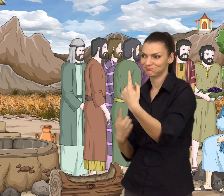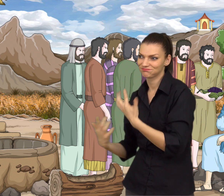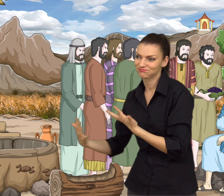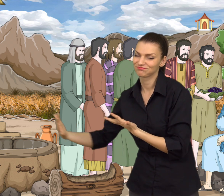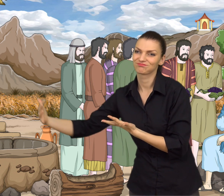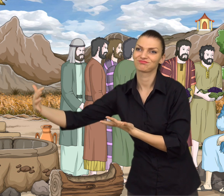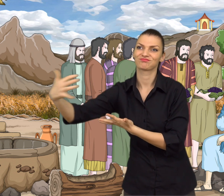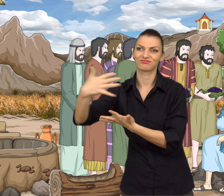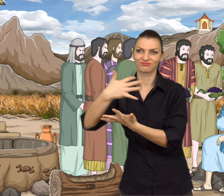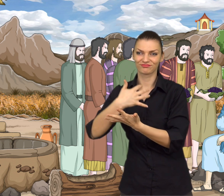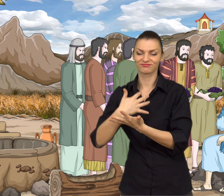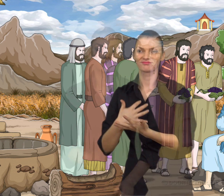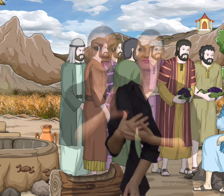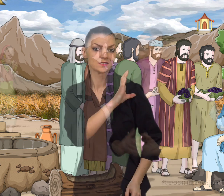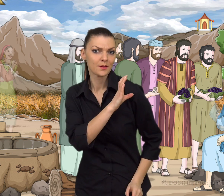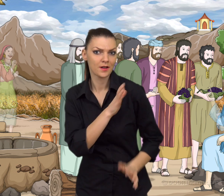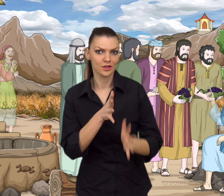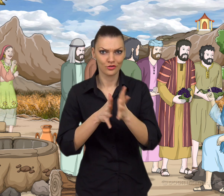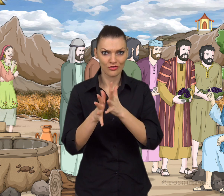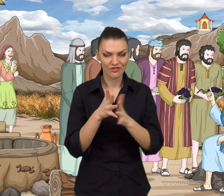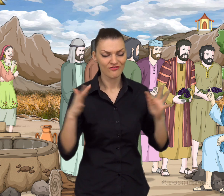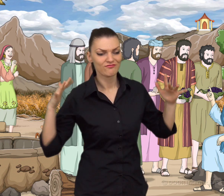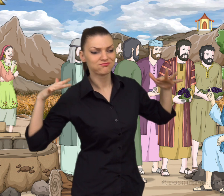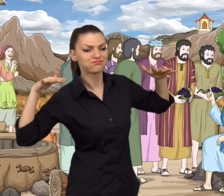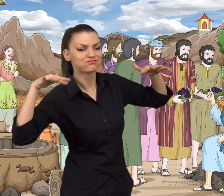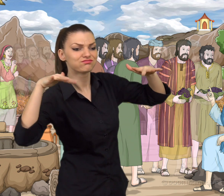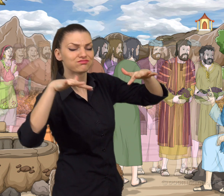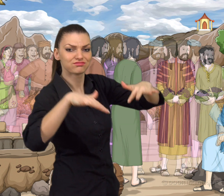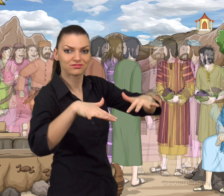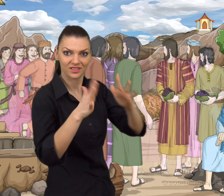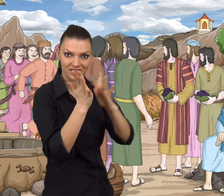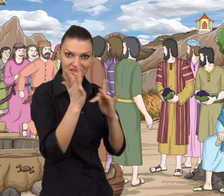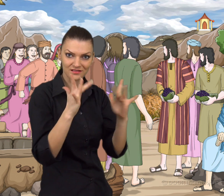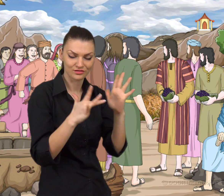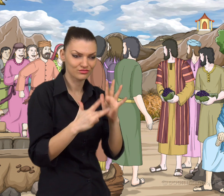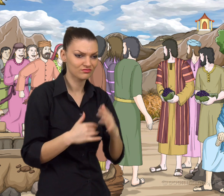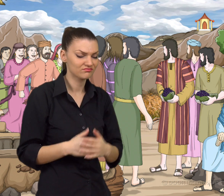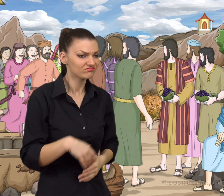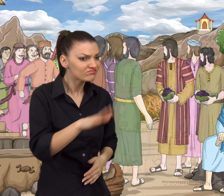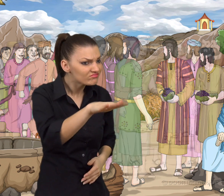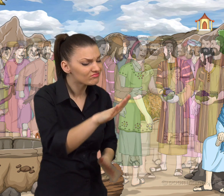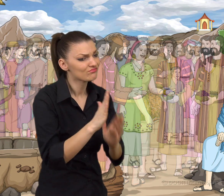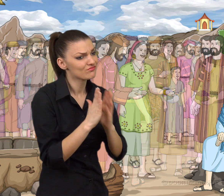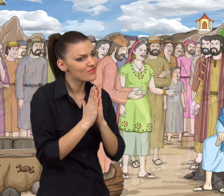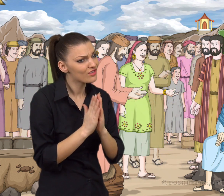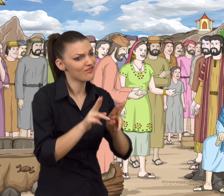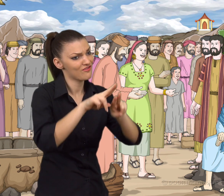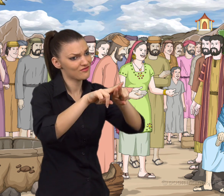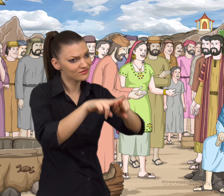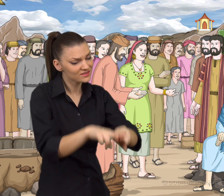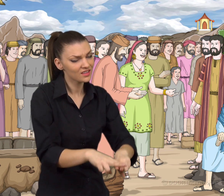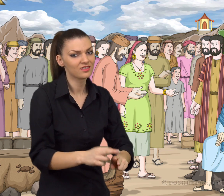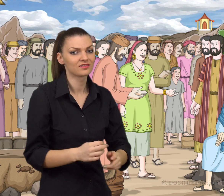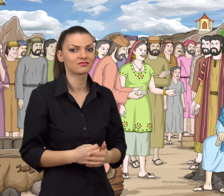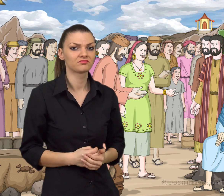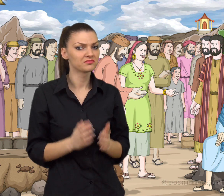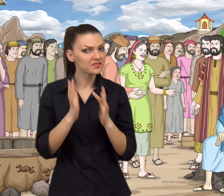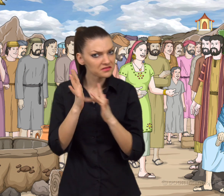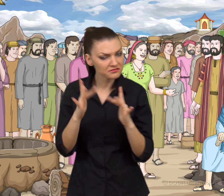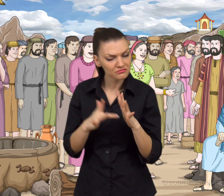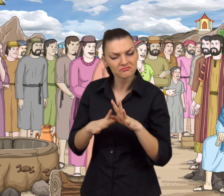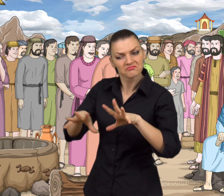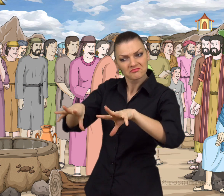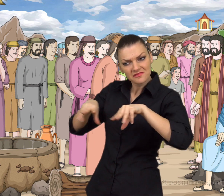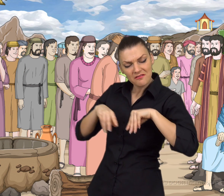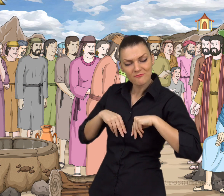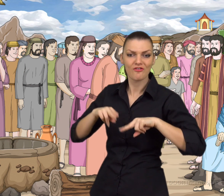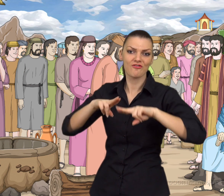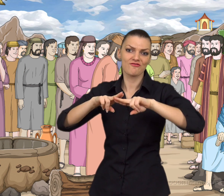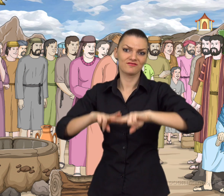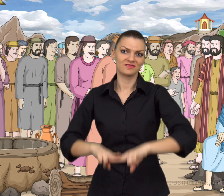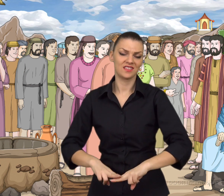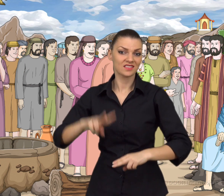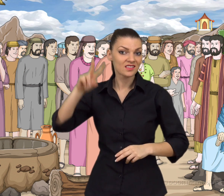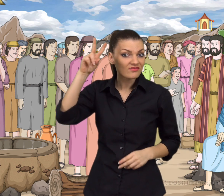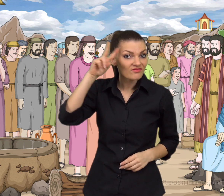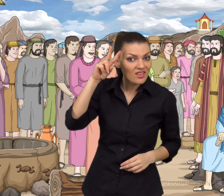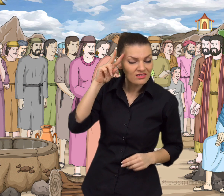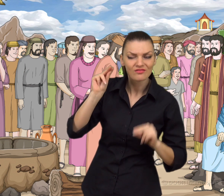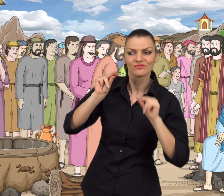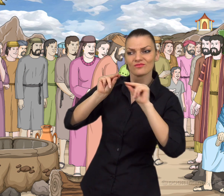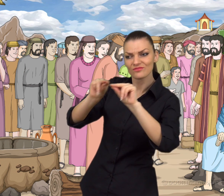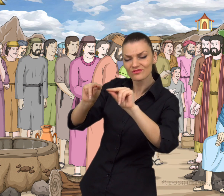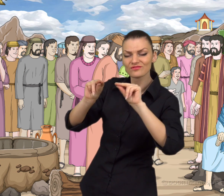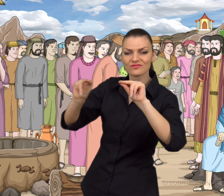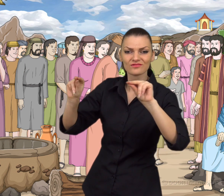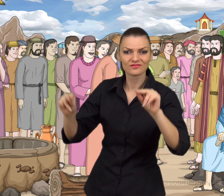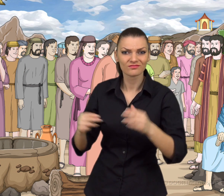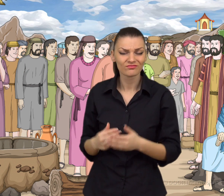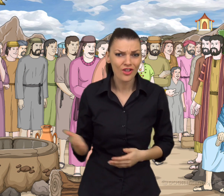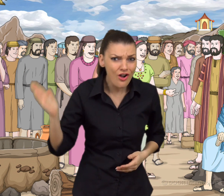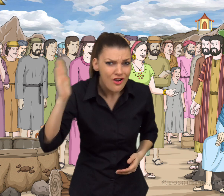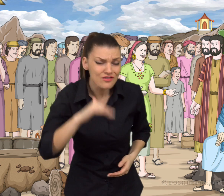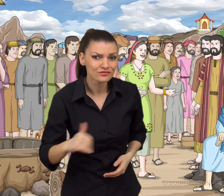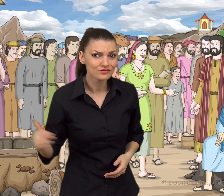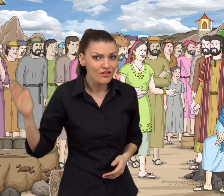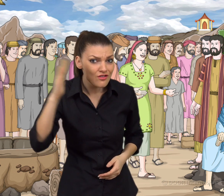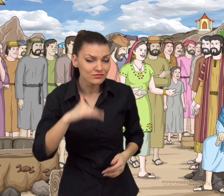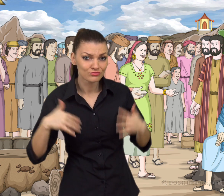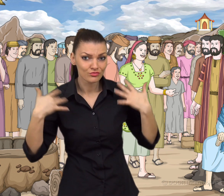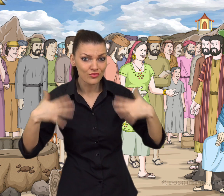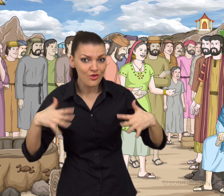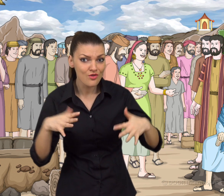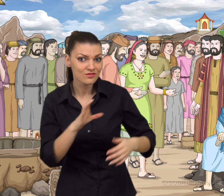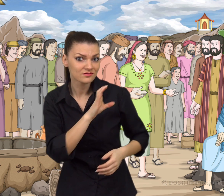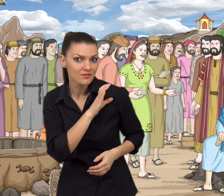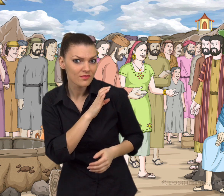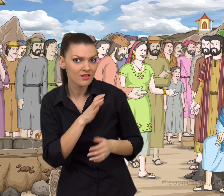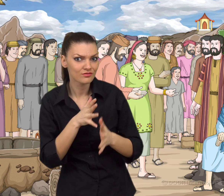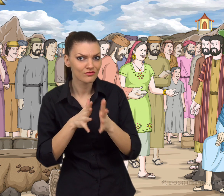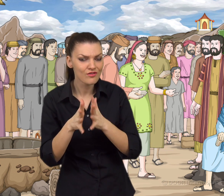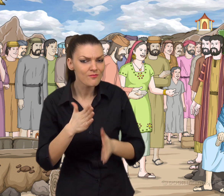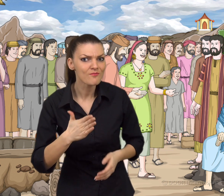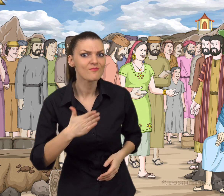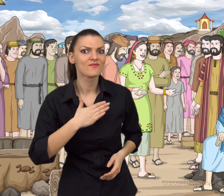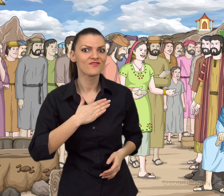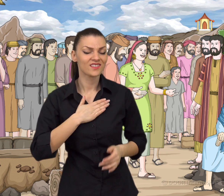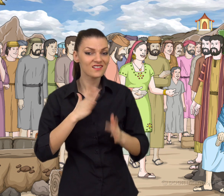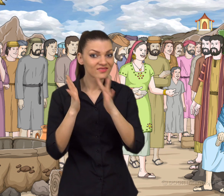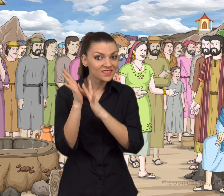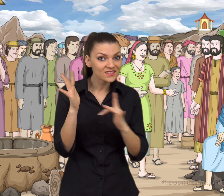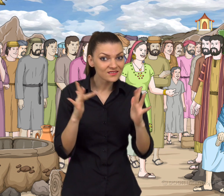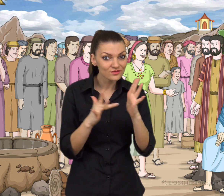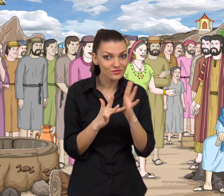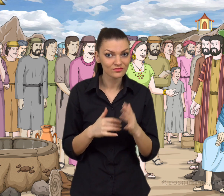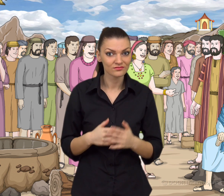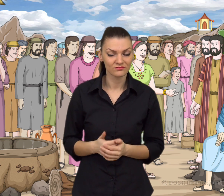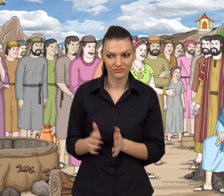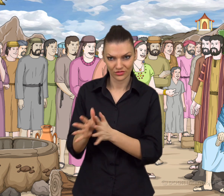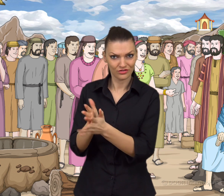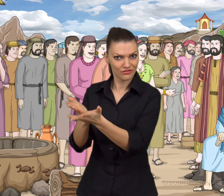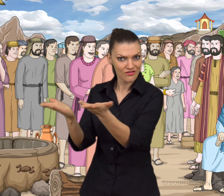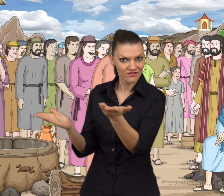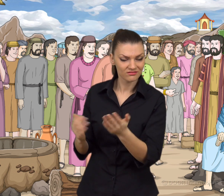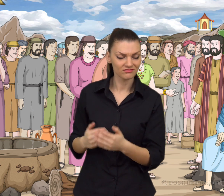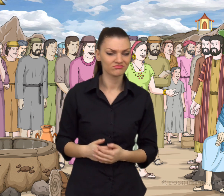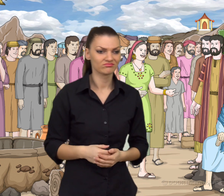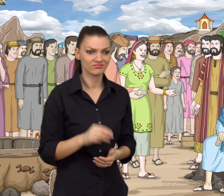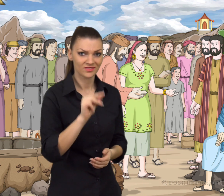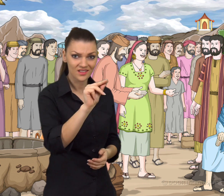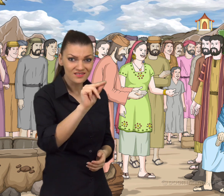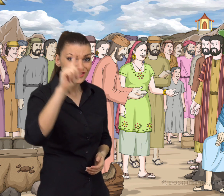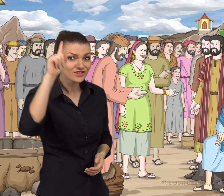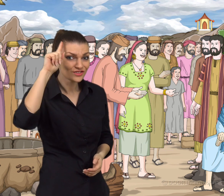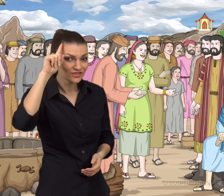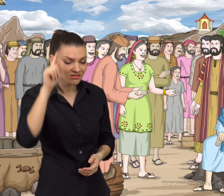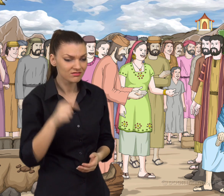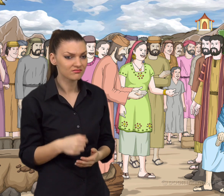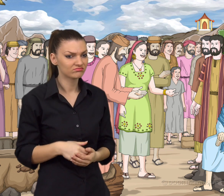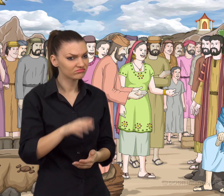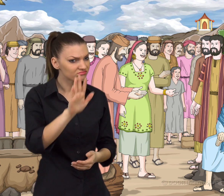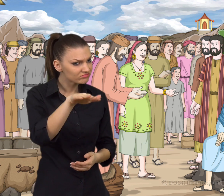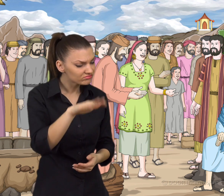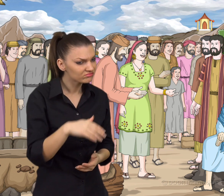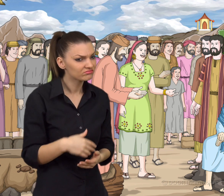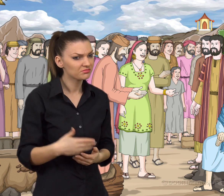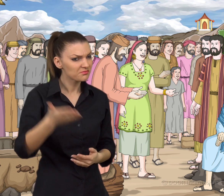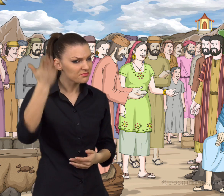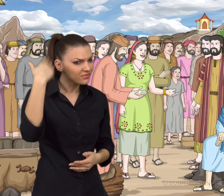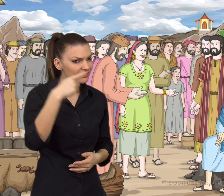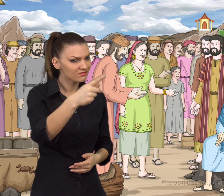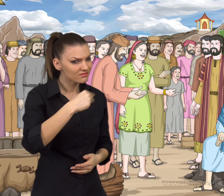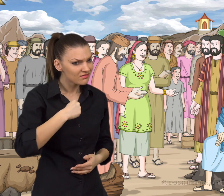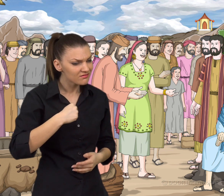So when the Samaritans came to Him, they asked Him to stay with them, and He stayed two days. And many more believed because of His message.